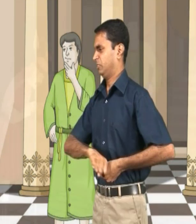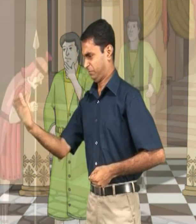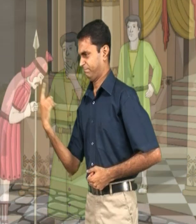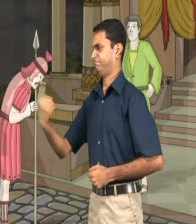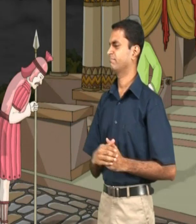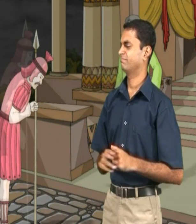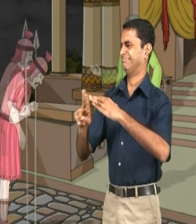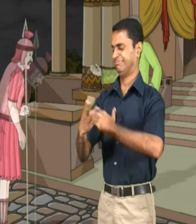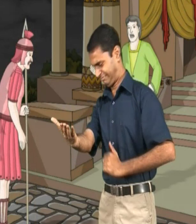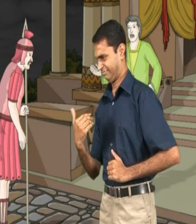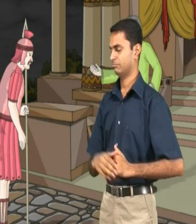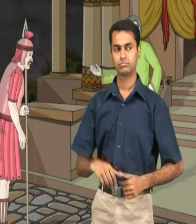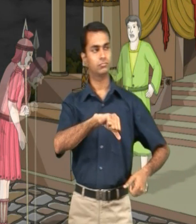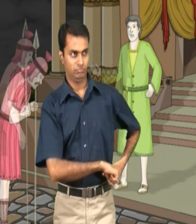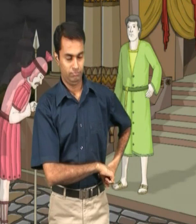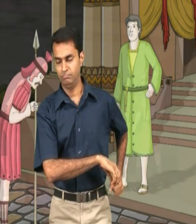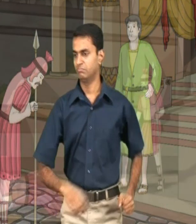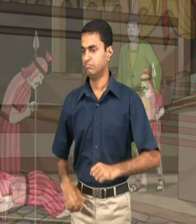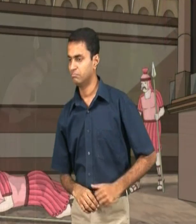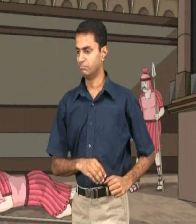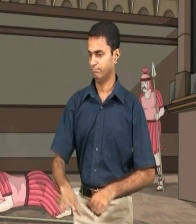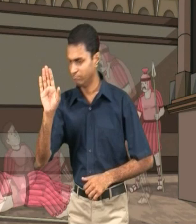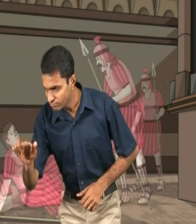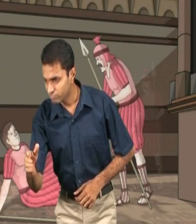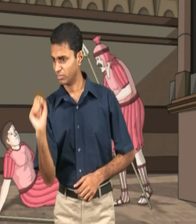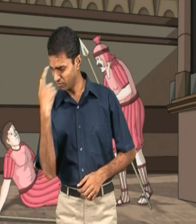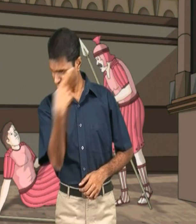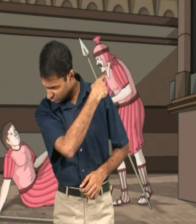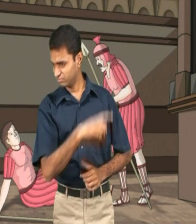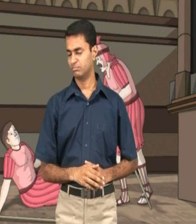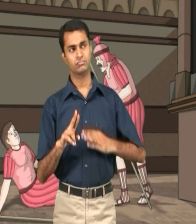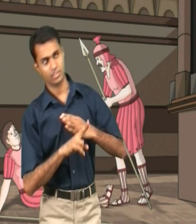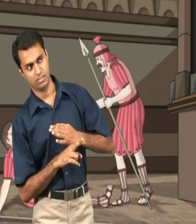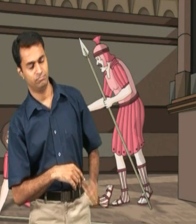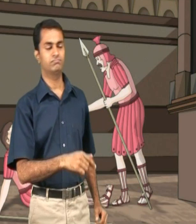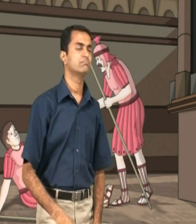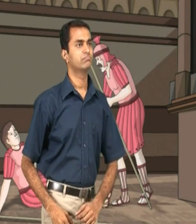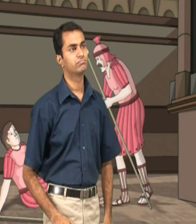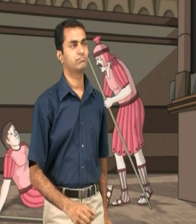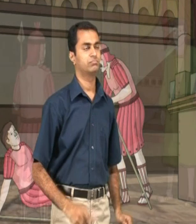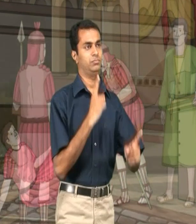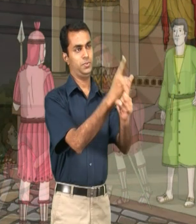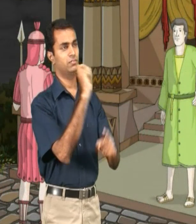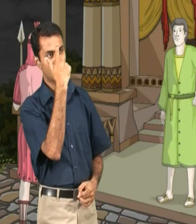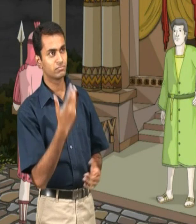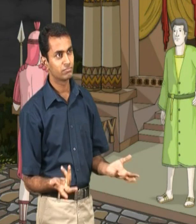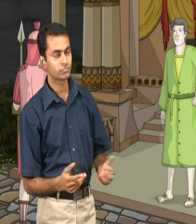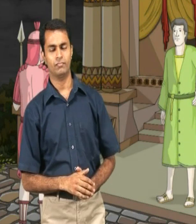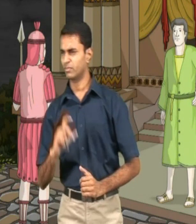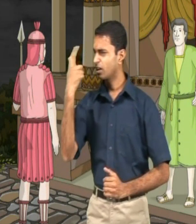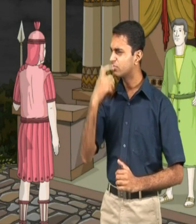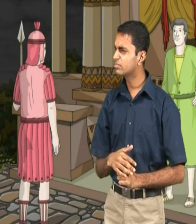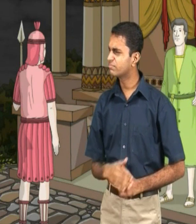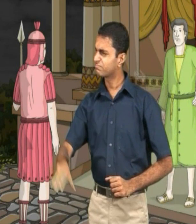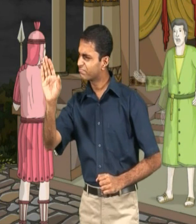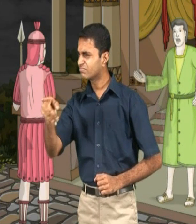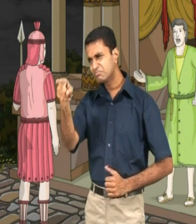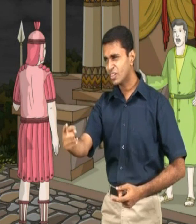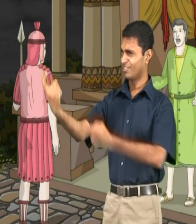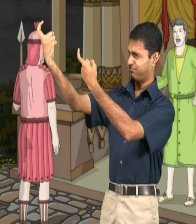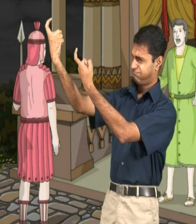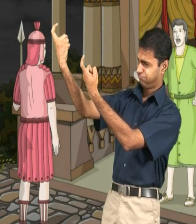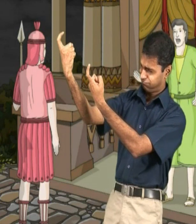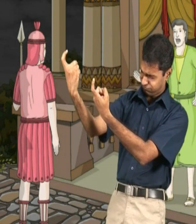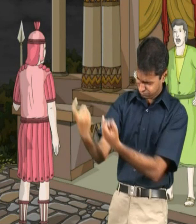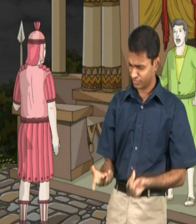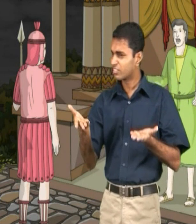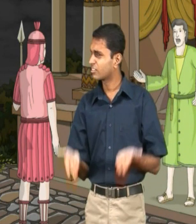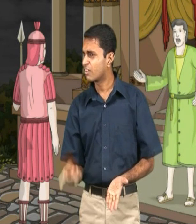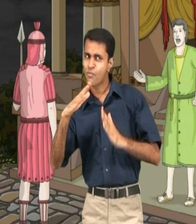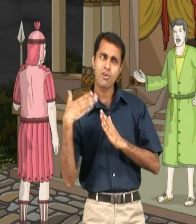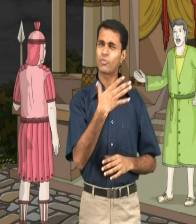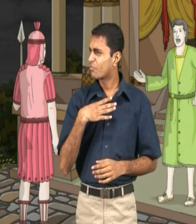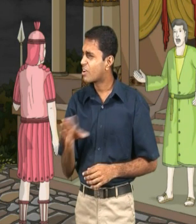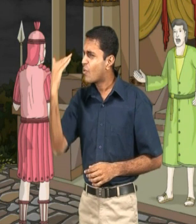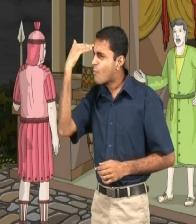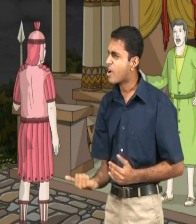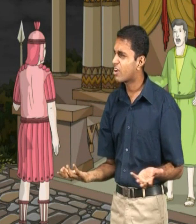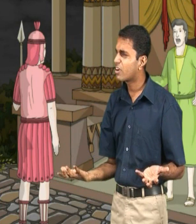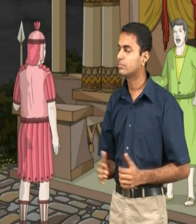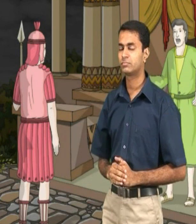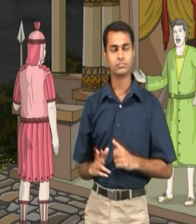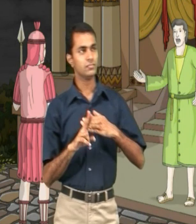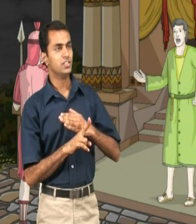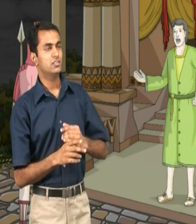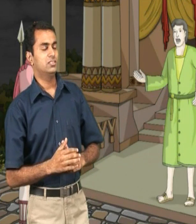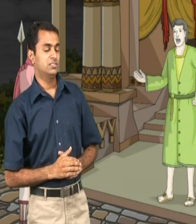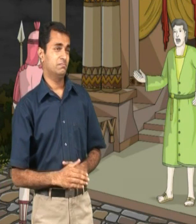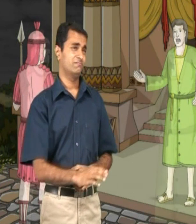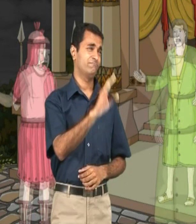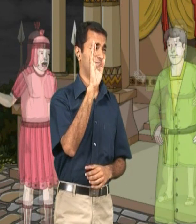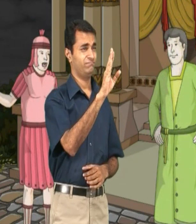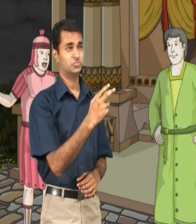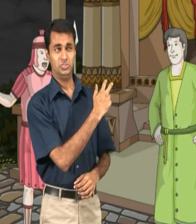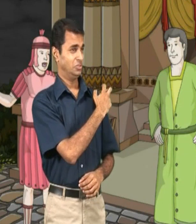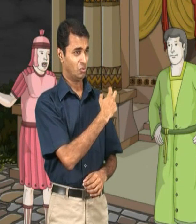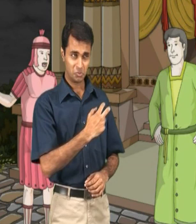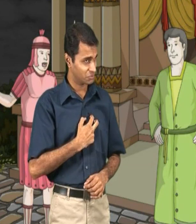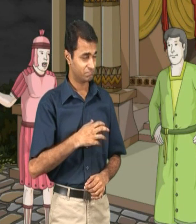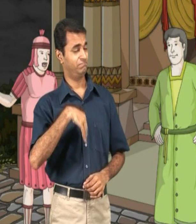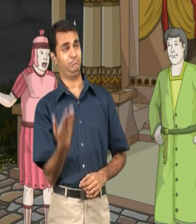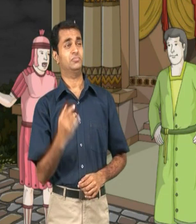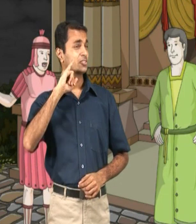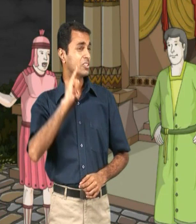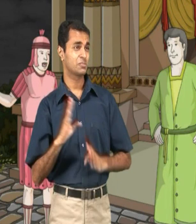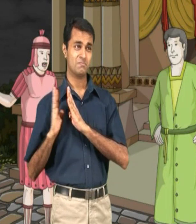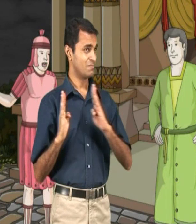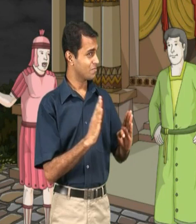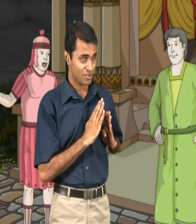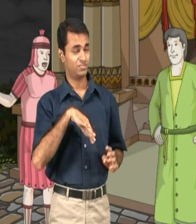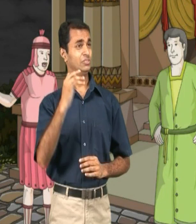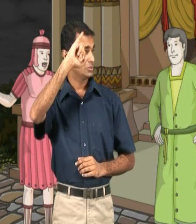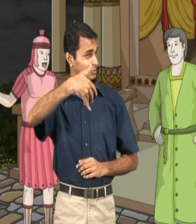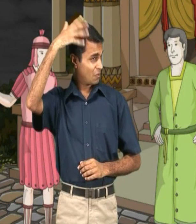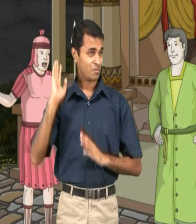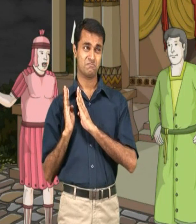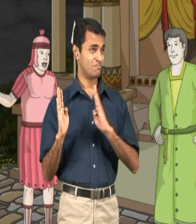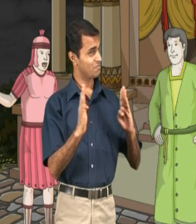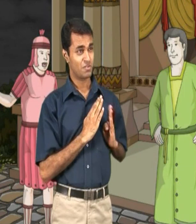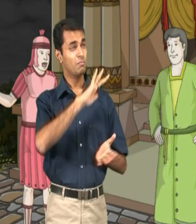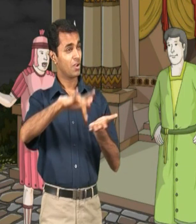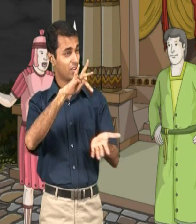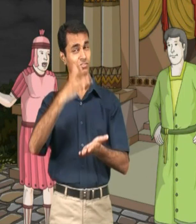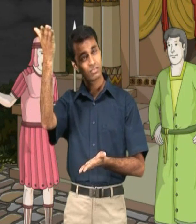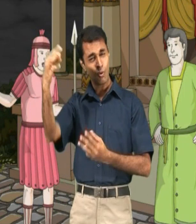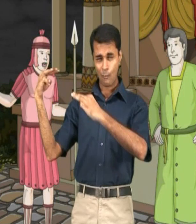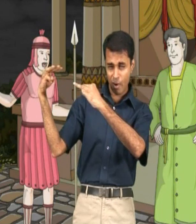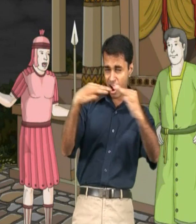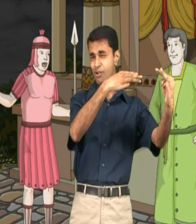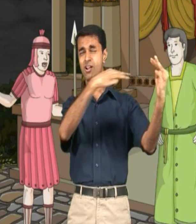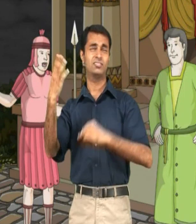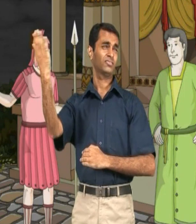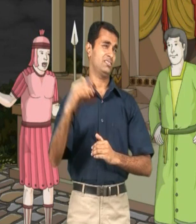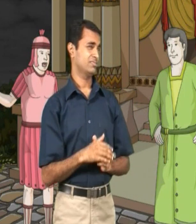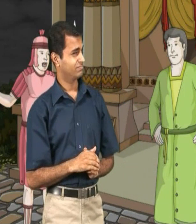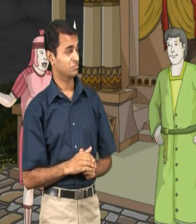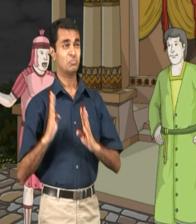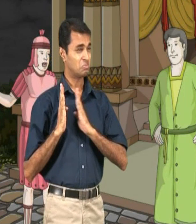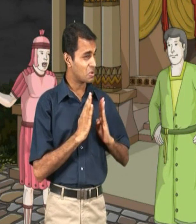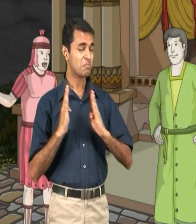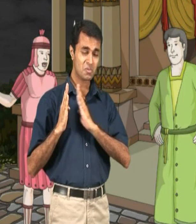And David was told, “Uriah did not go home.” “Haven’t you just arrived from a journey?” David asked Uriah. “Why didn’t you go home?”